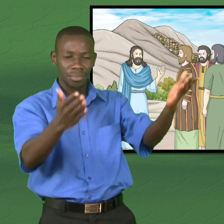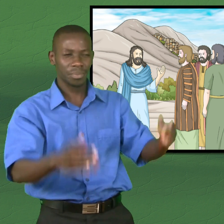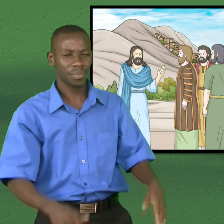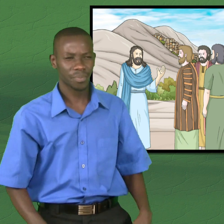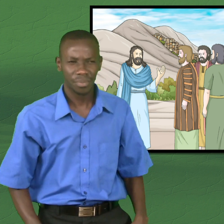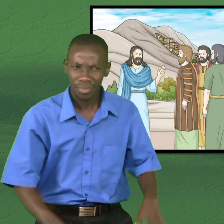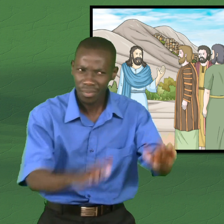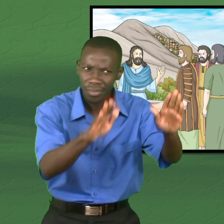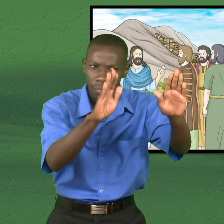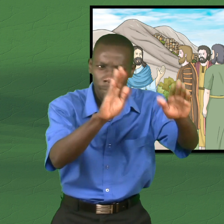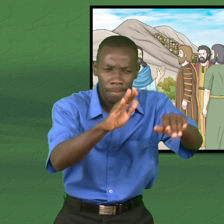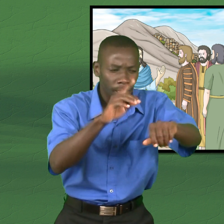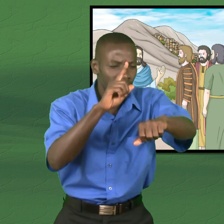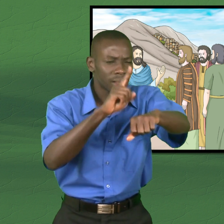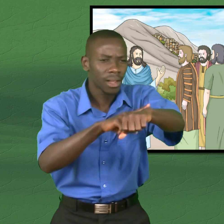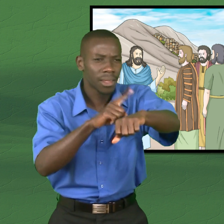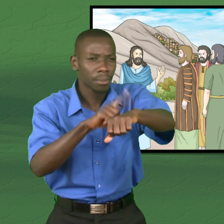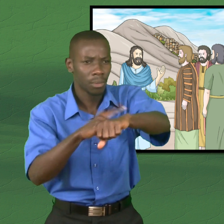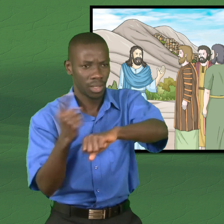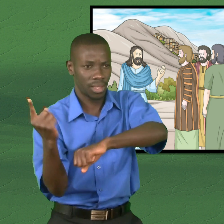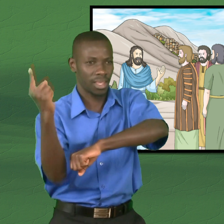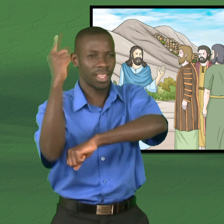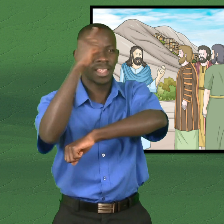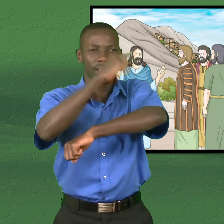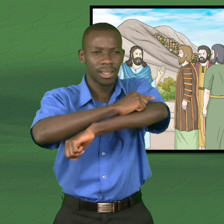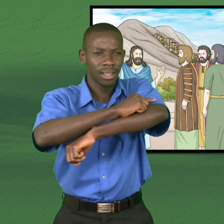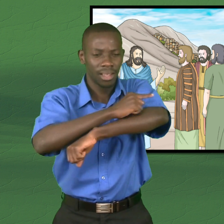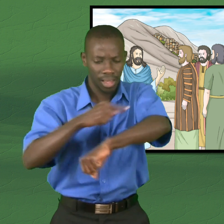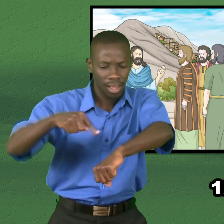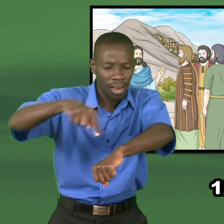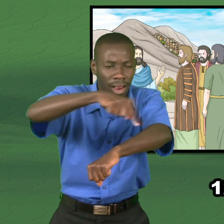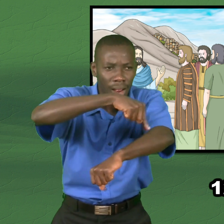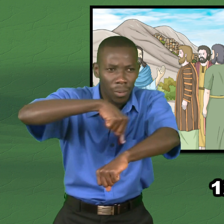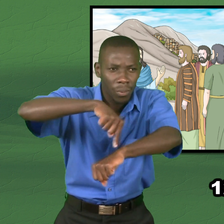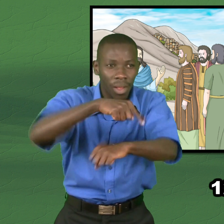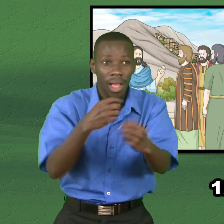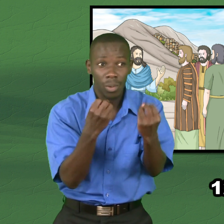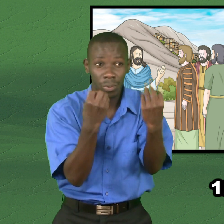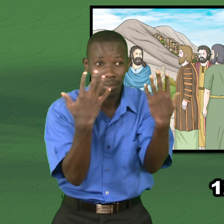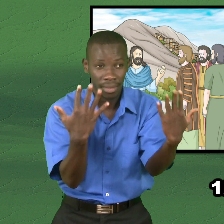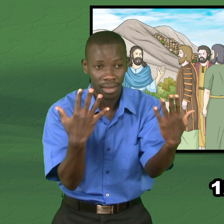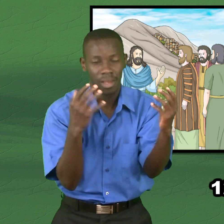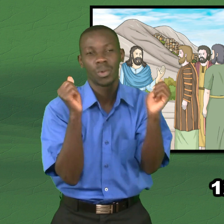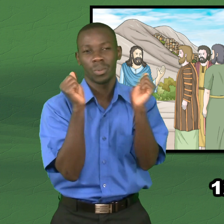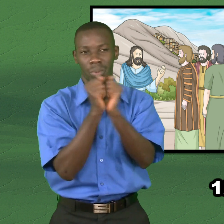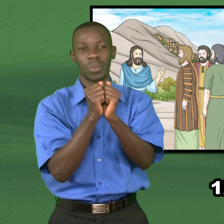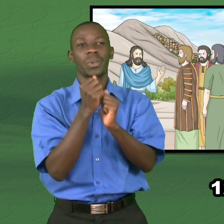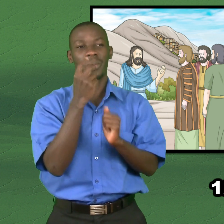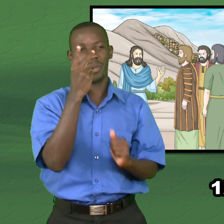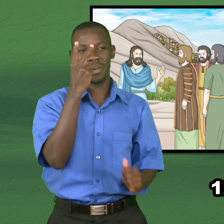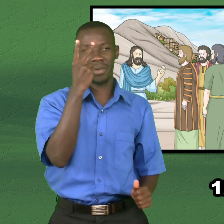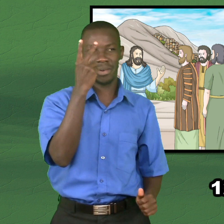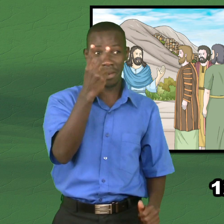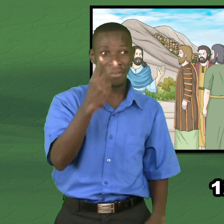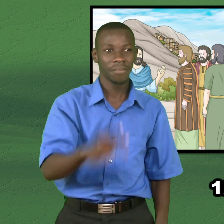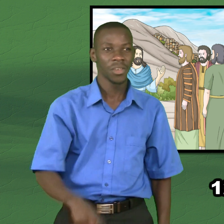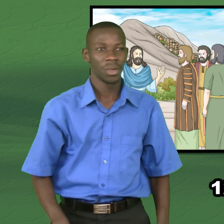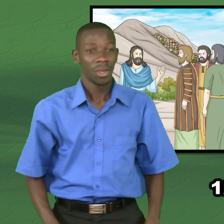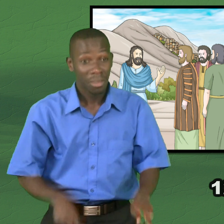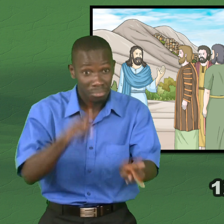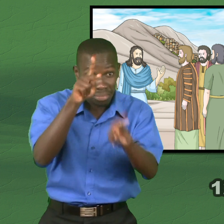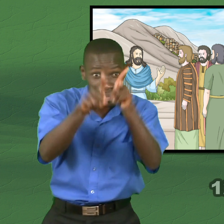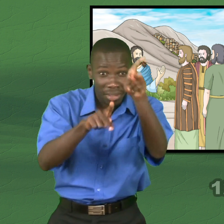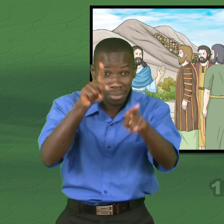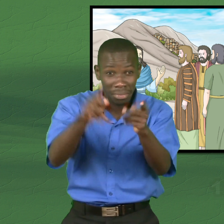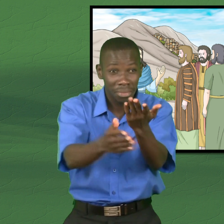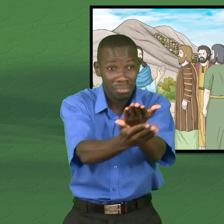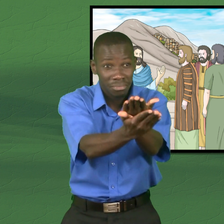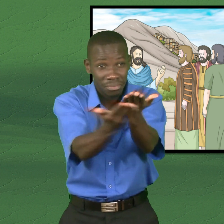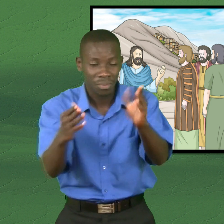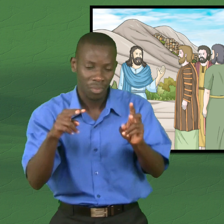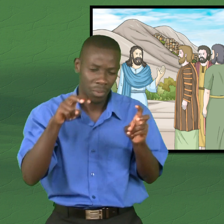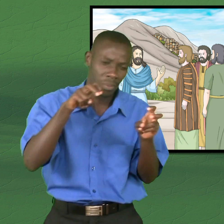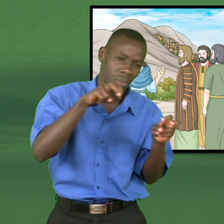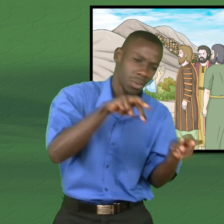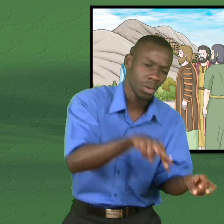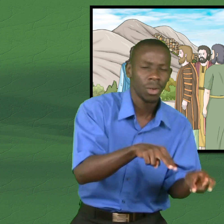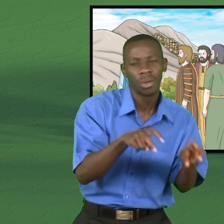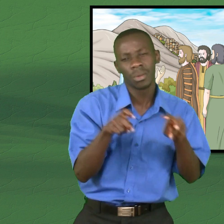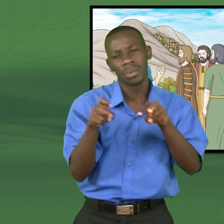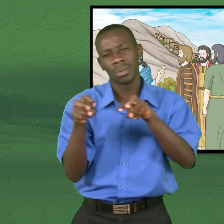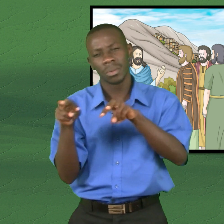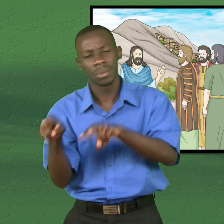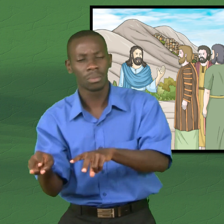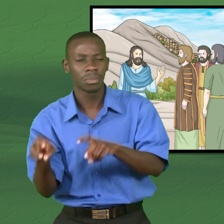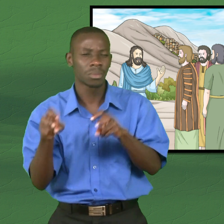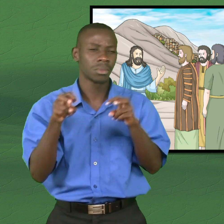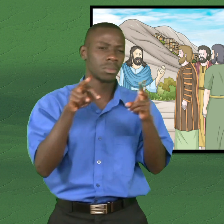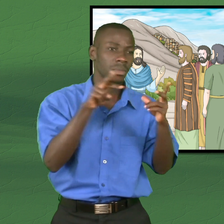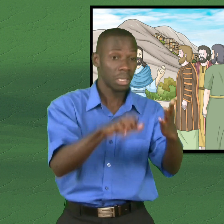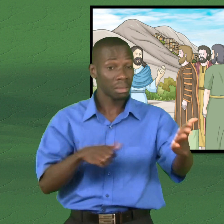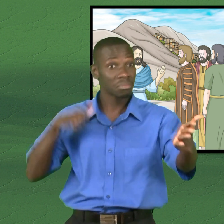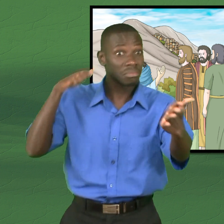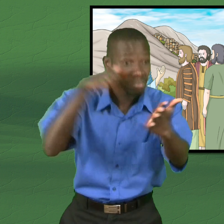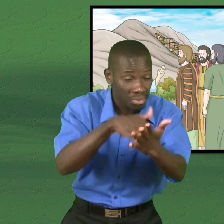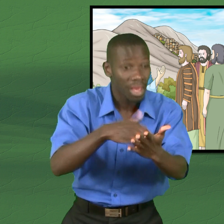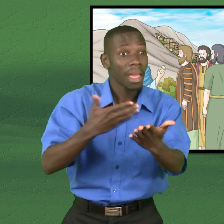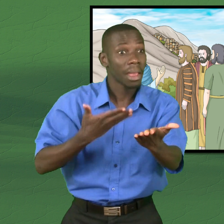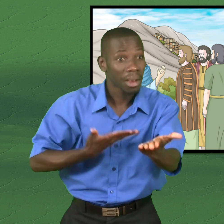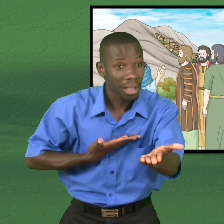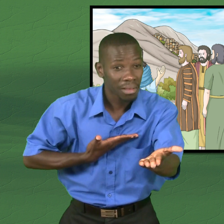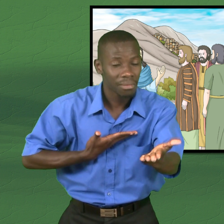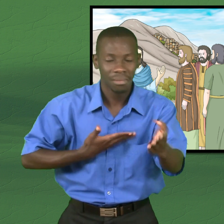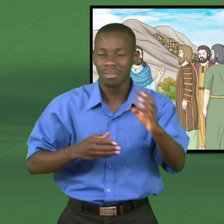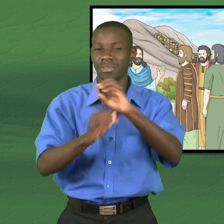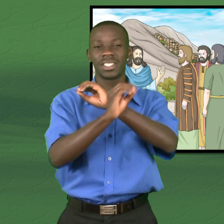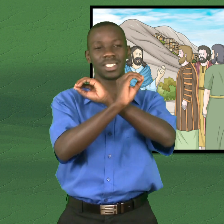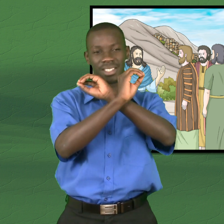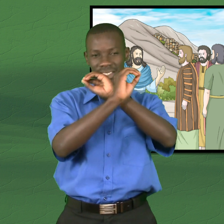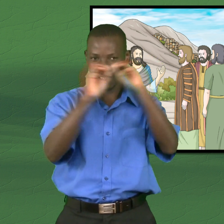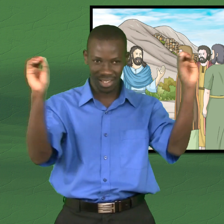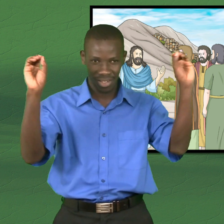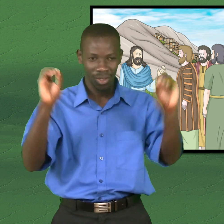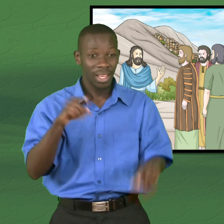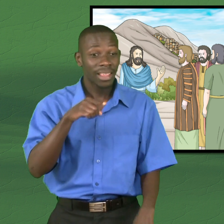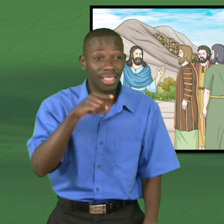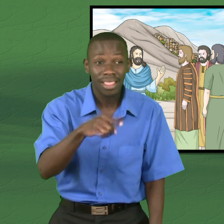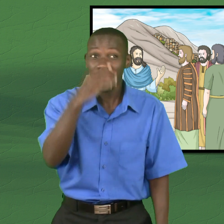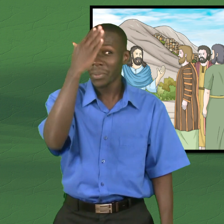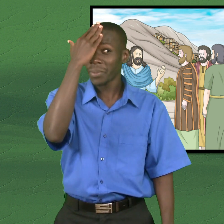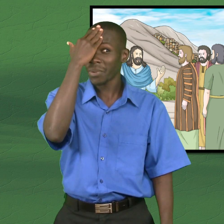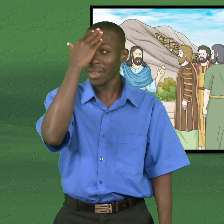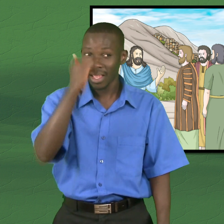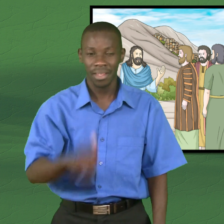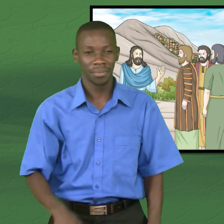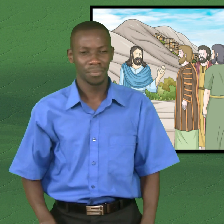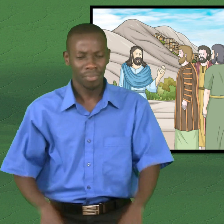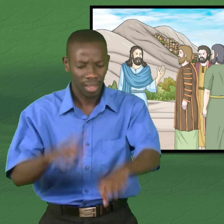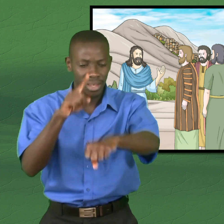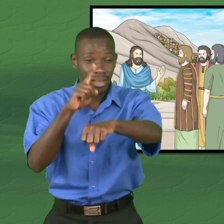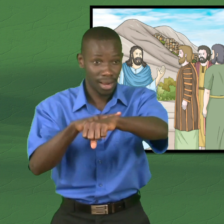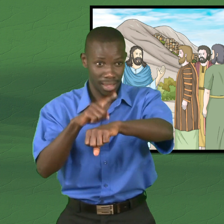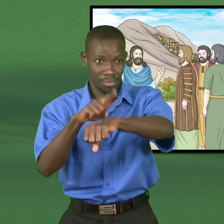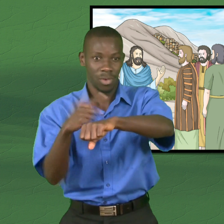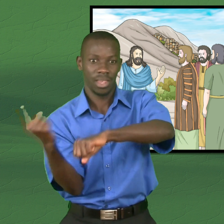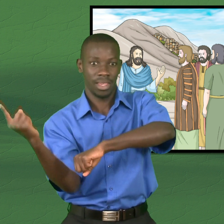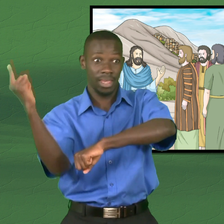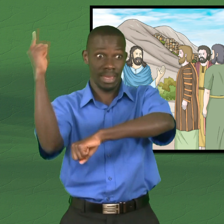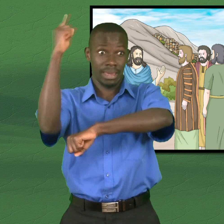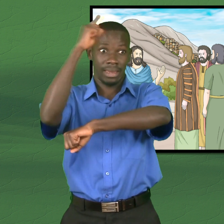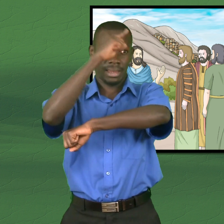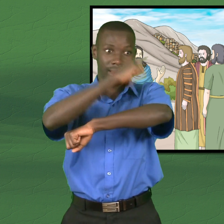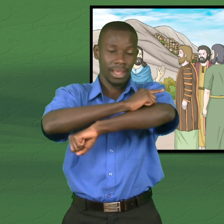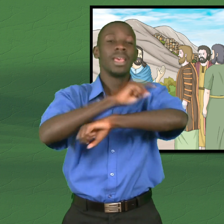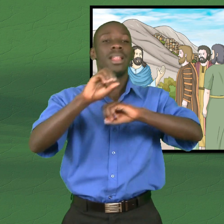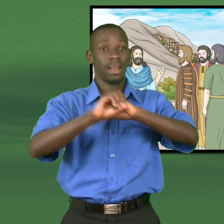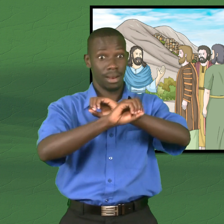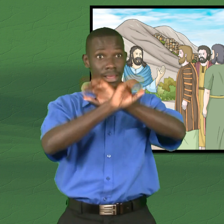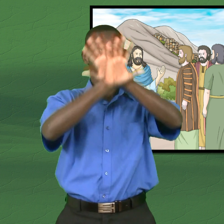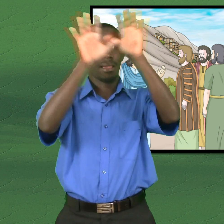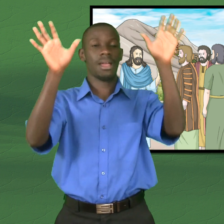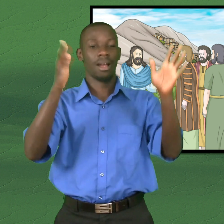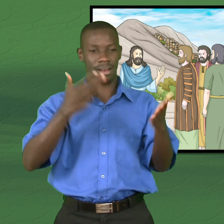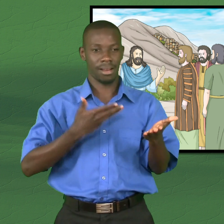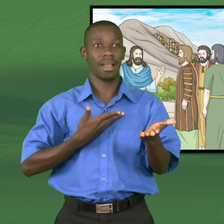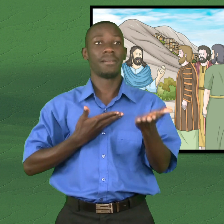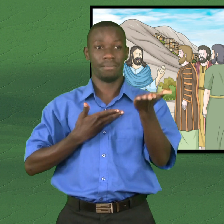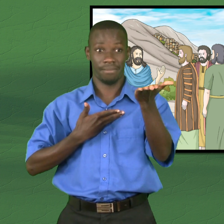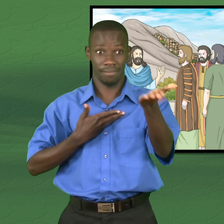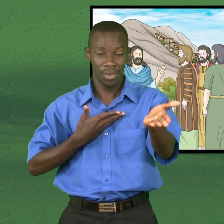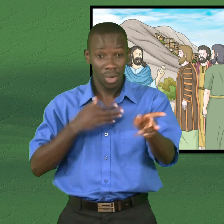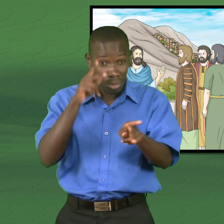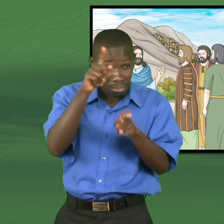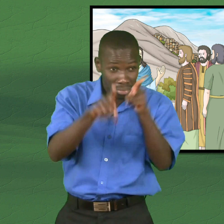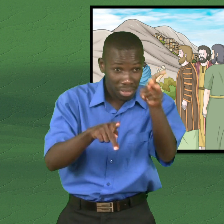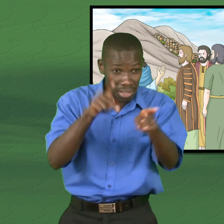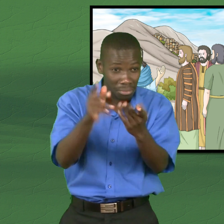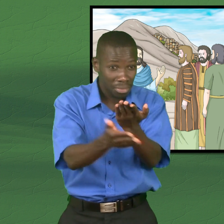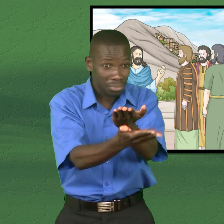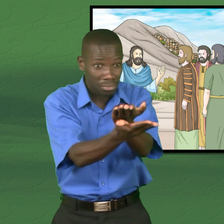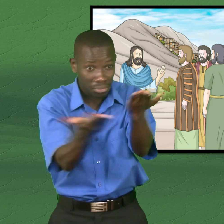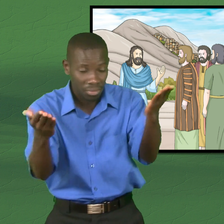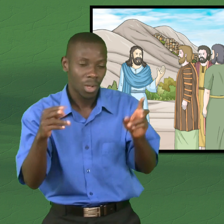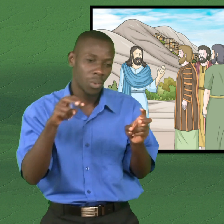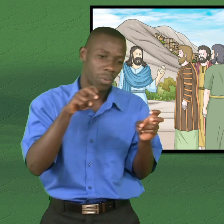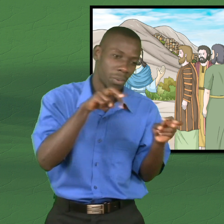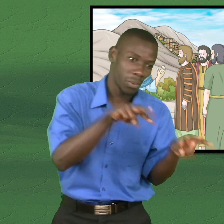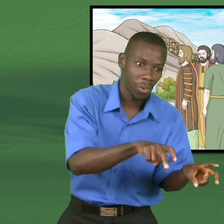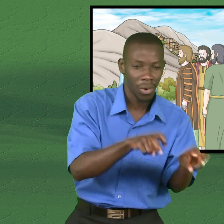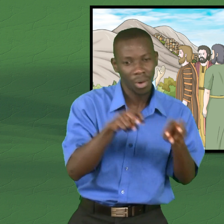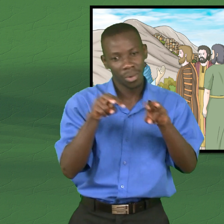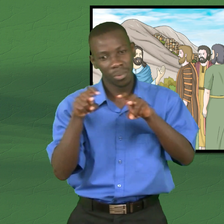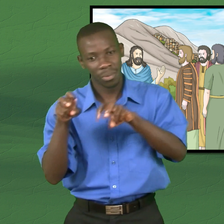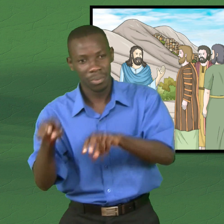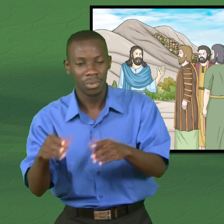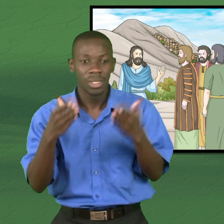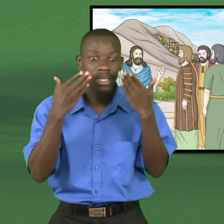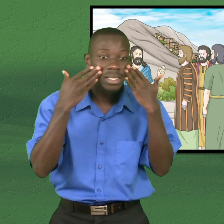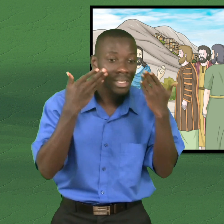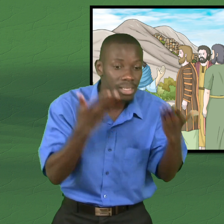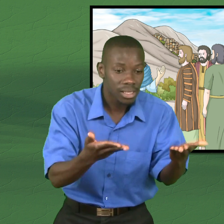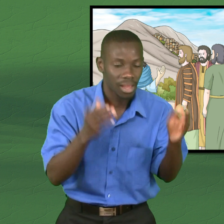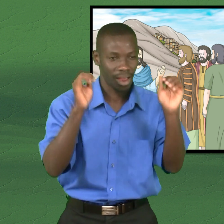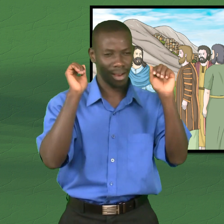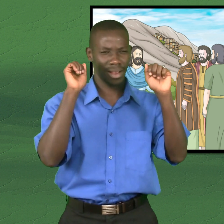If anyone walks in the daytime, he will not stumble, because he sees by the light of this world.